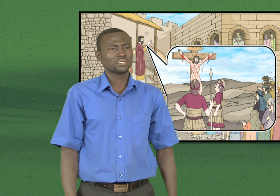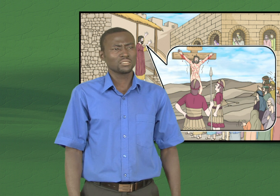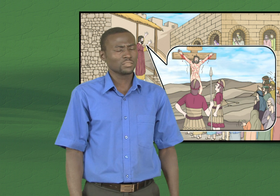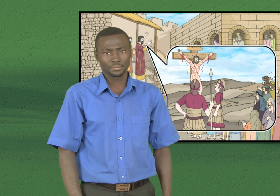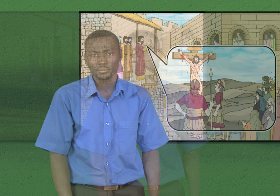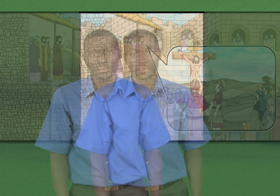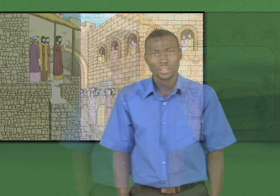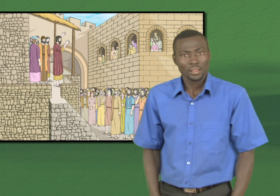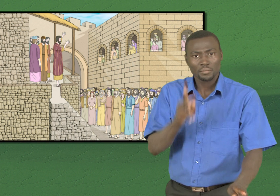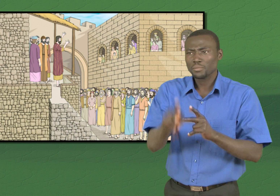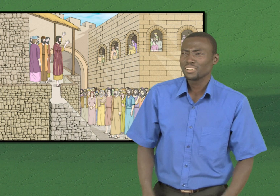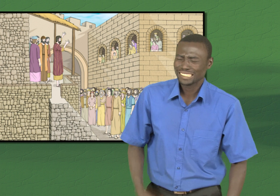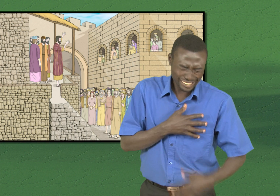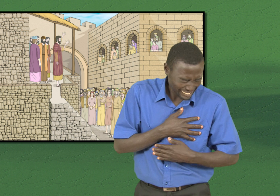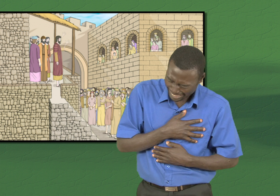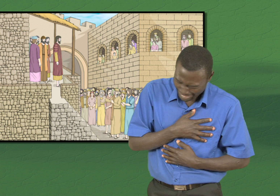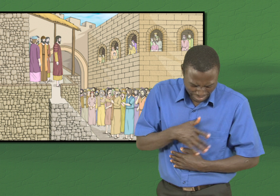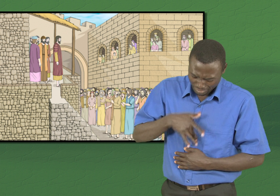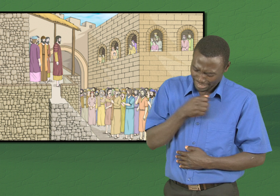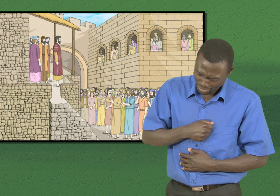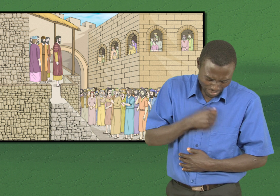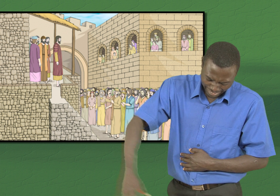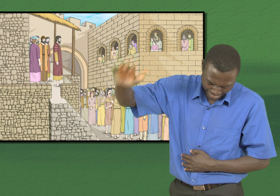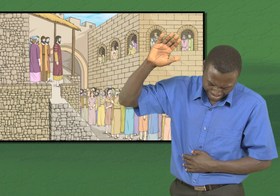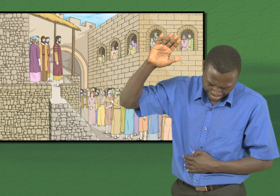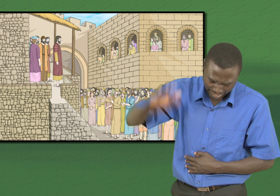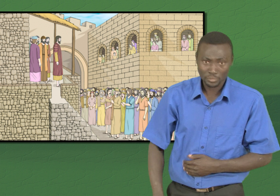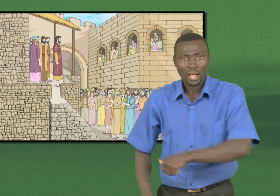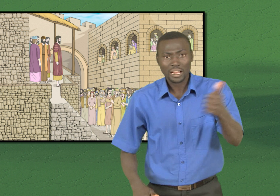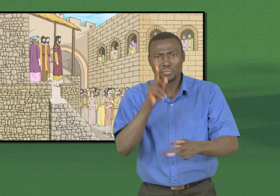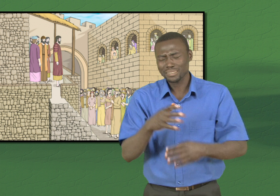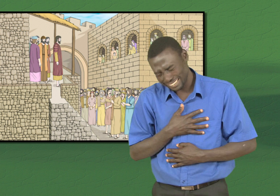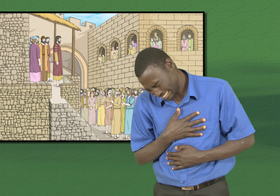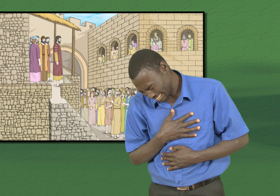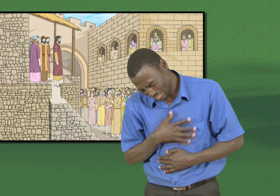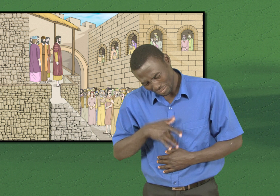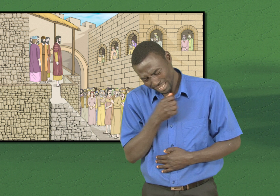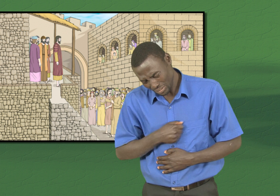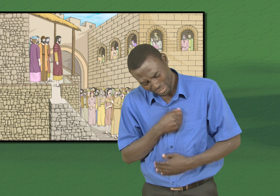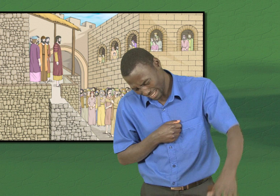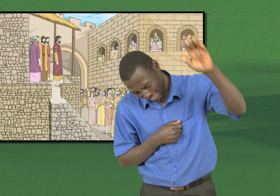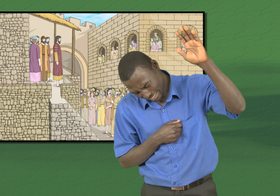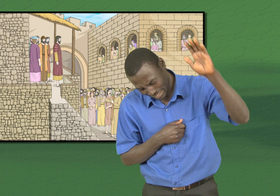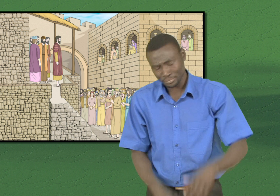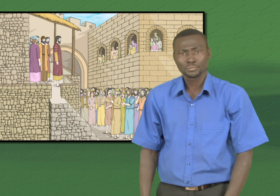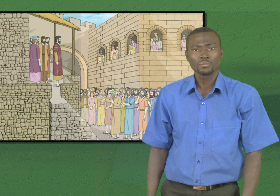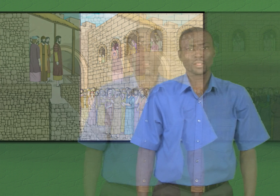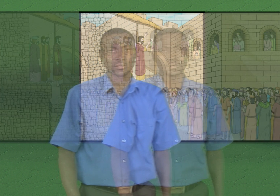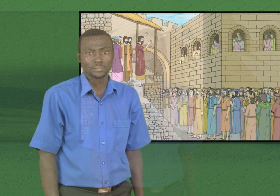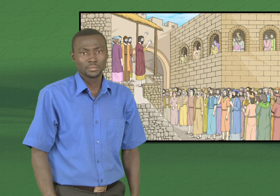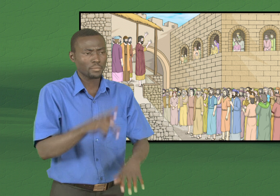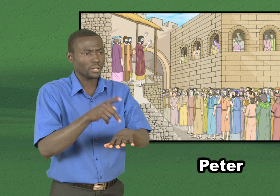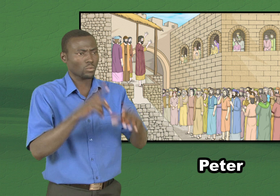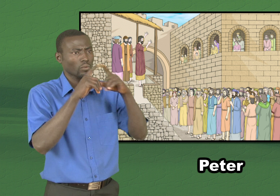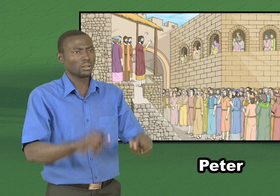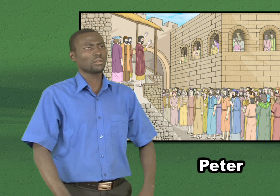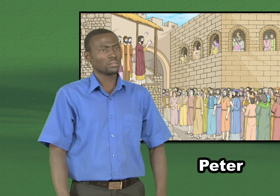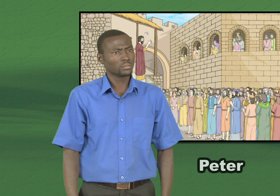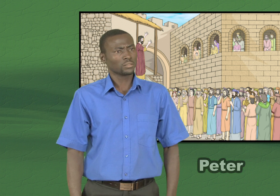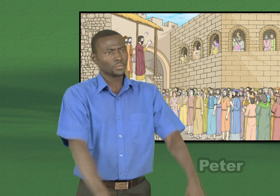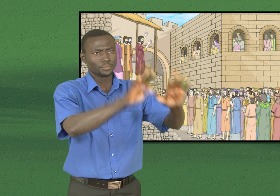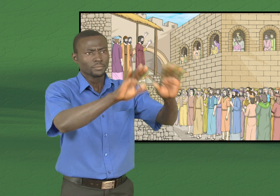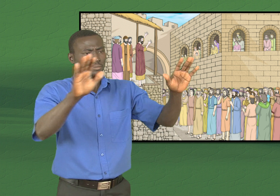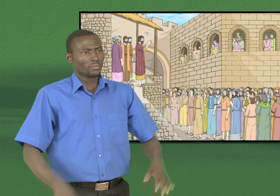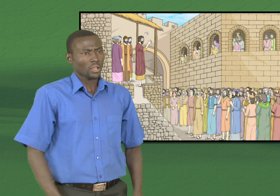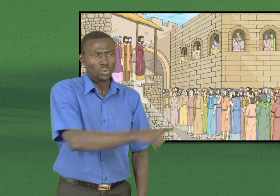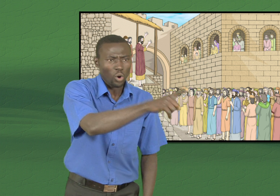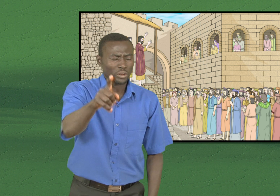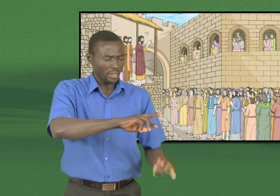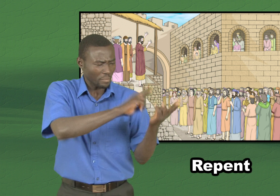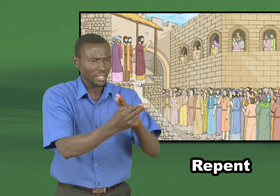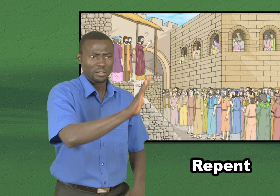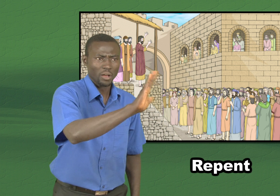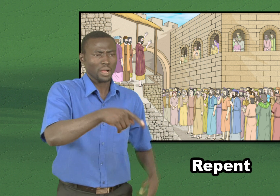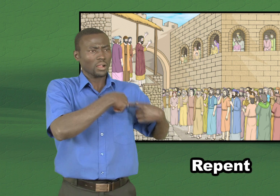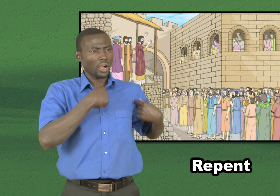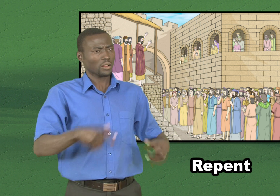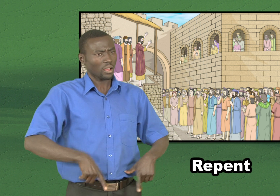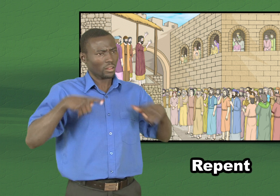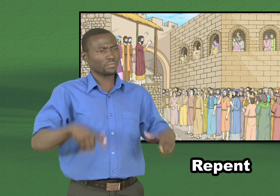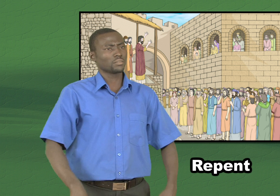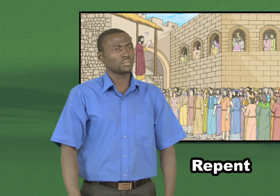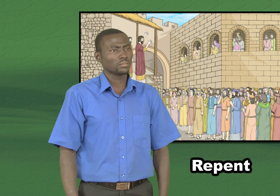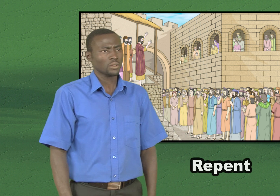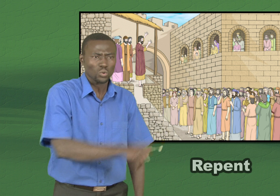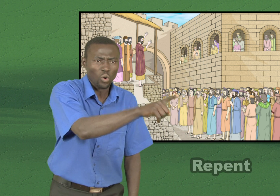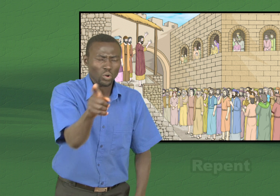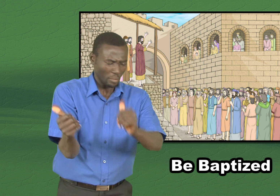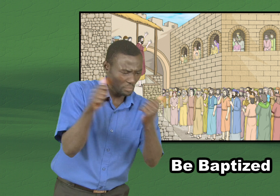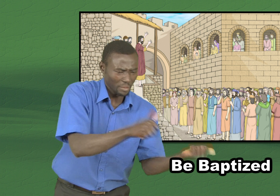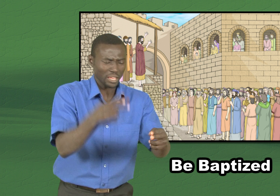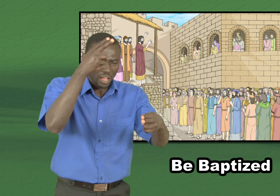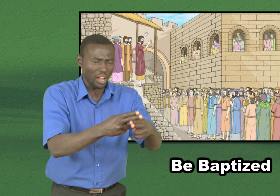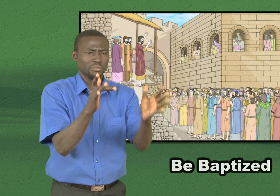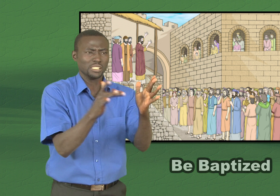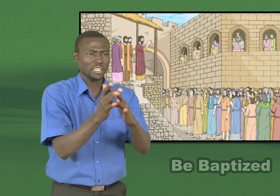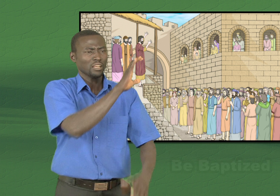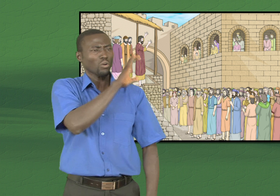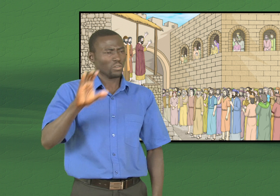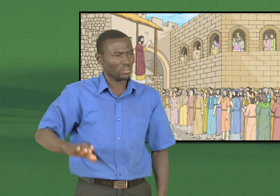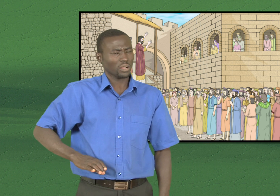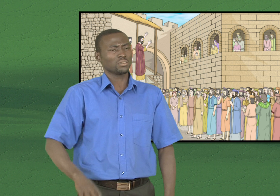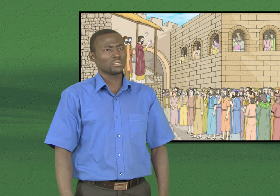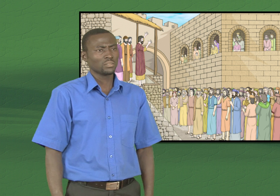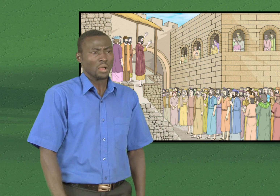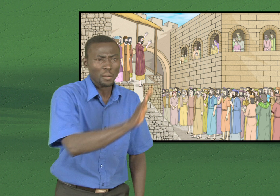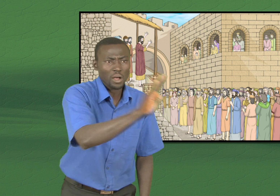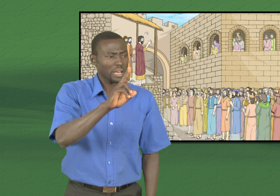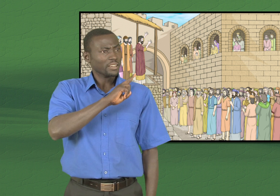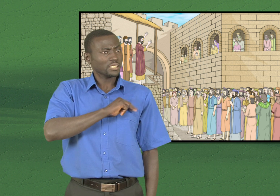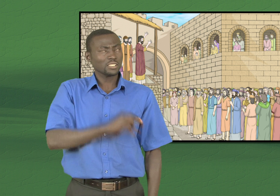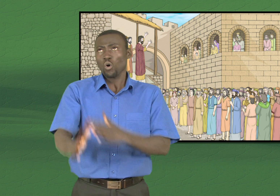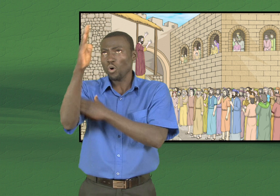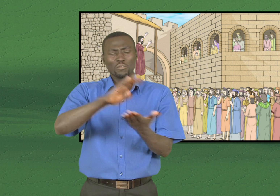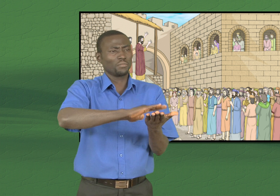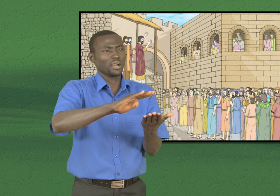When the people heard this, they were cut to the heart and asked Peter and the other apostles, “Brothers, what shall we do?”